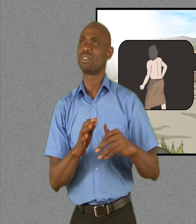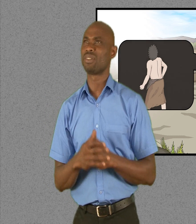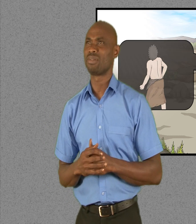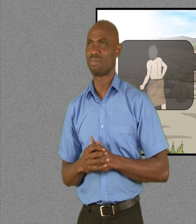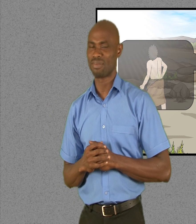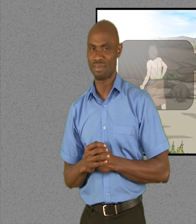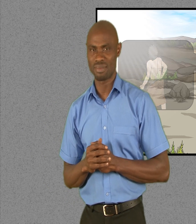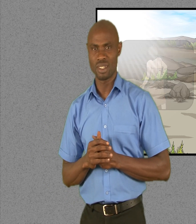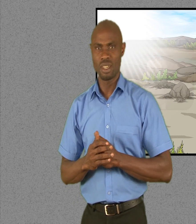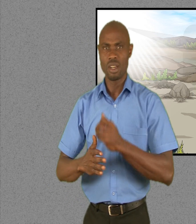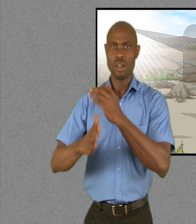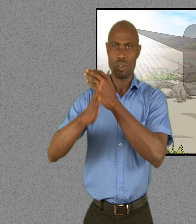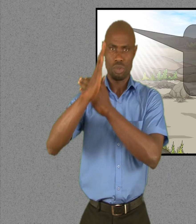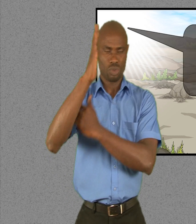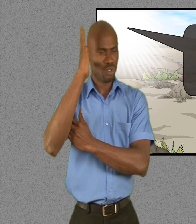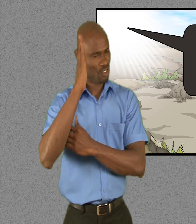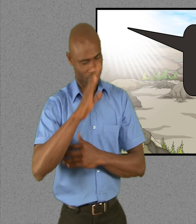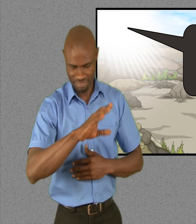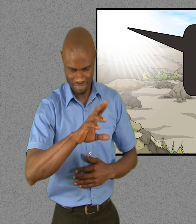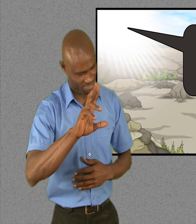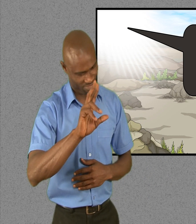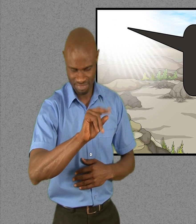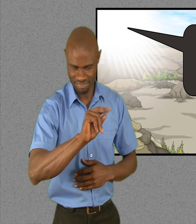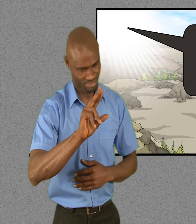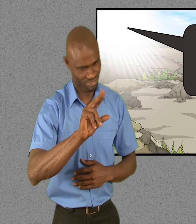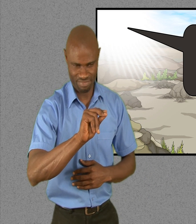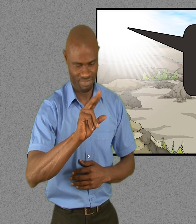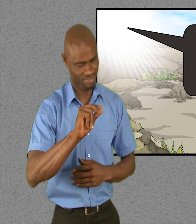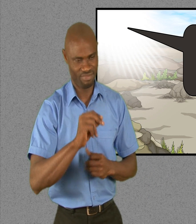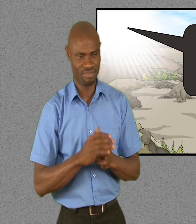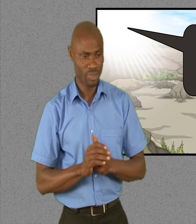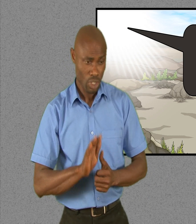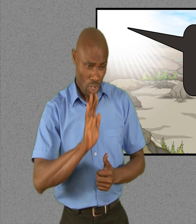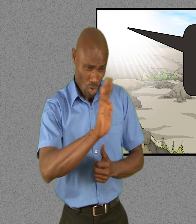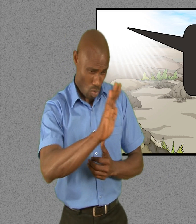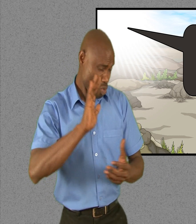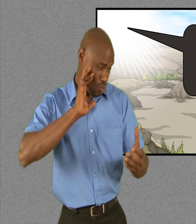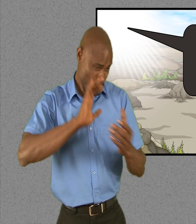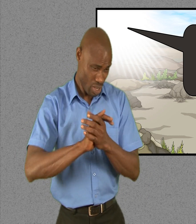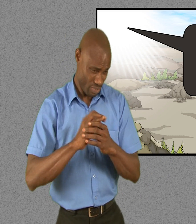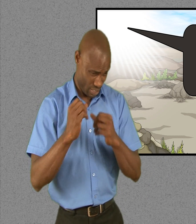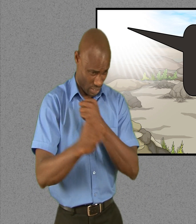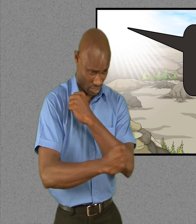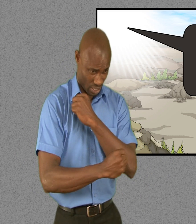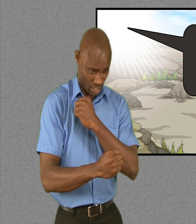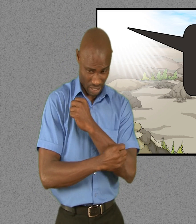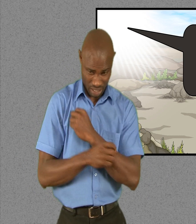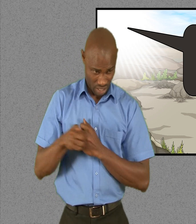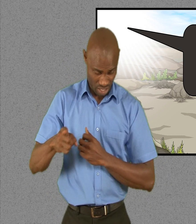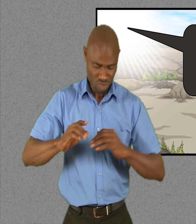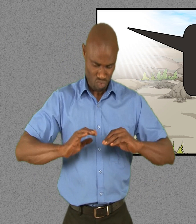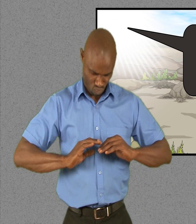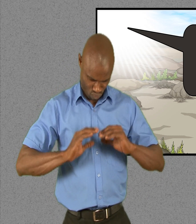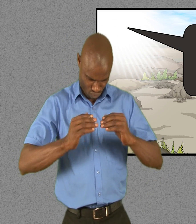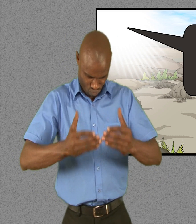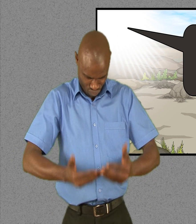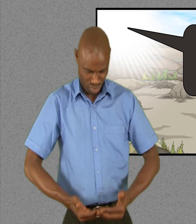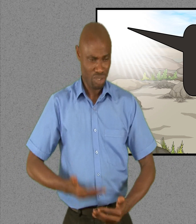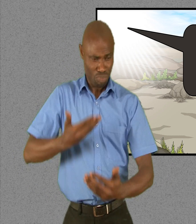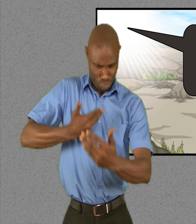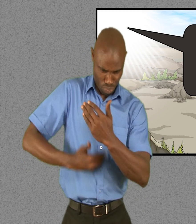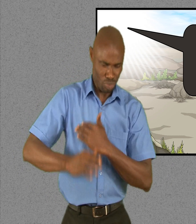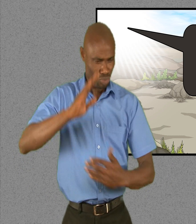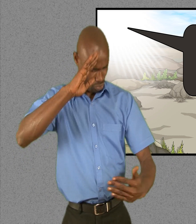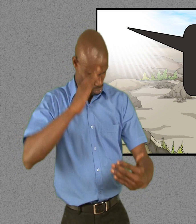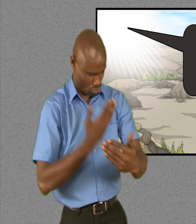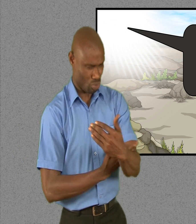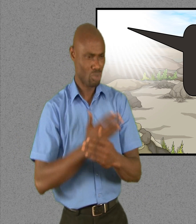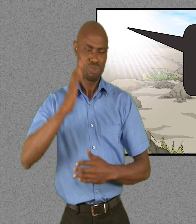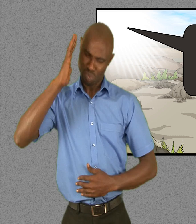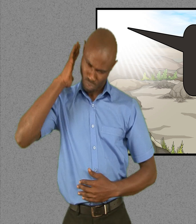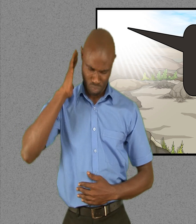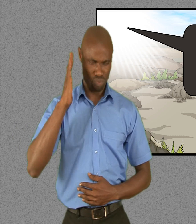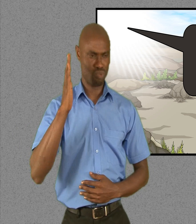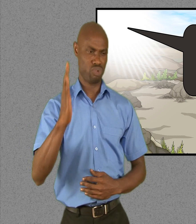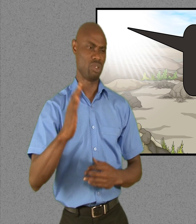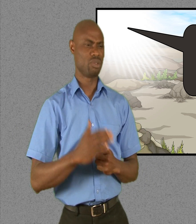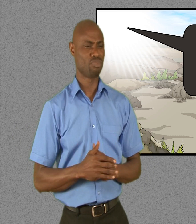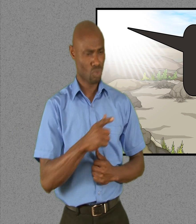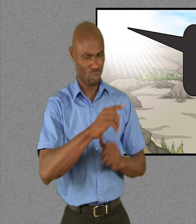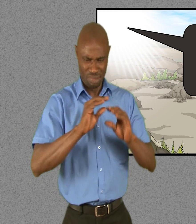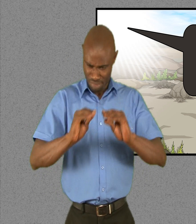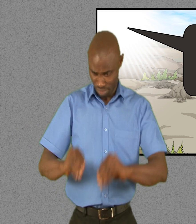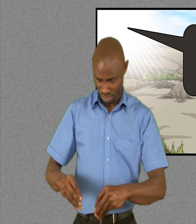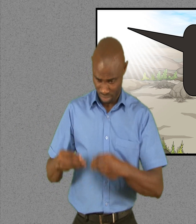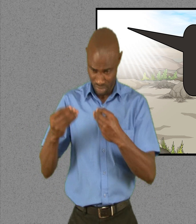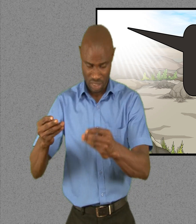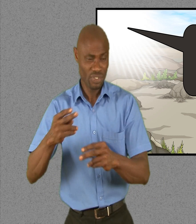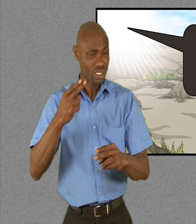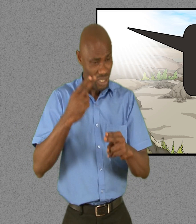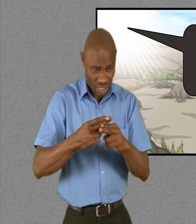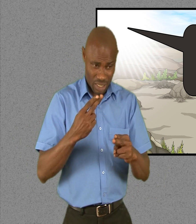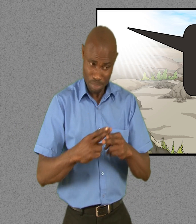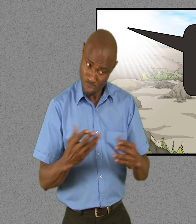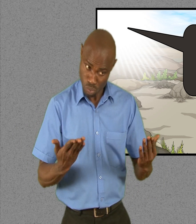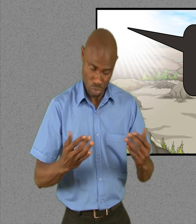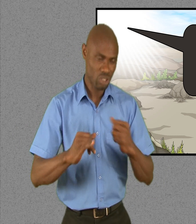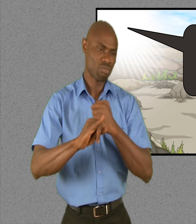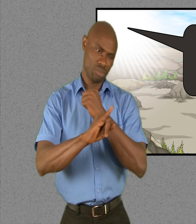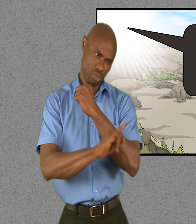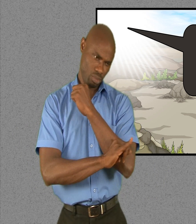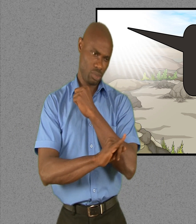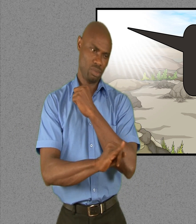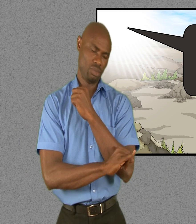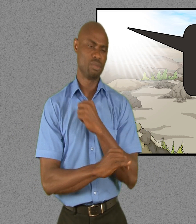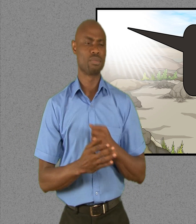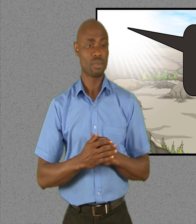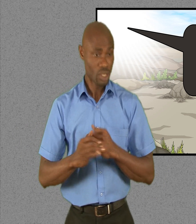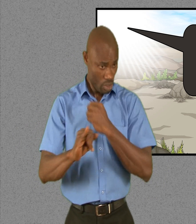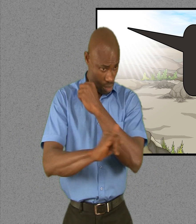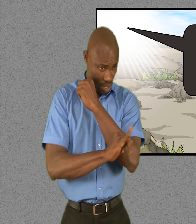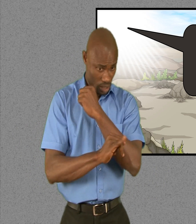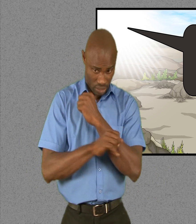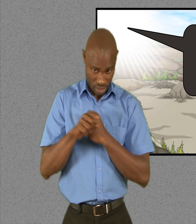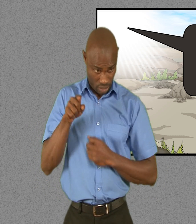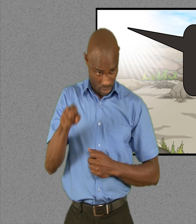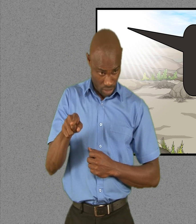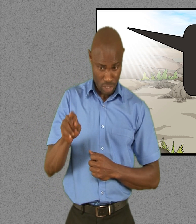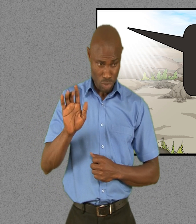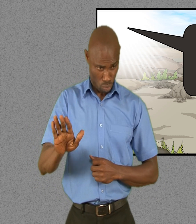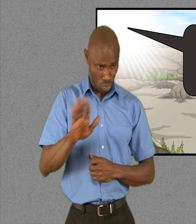But God replied, “Your wife Sarah will indeed bear you a son, and you are to name him Isaac.